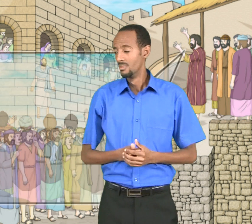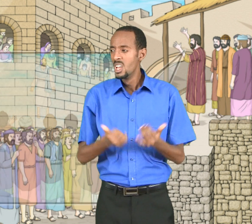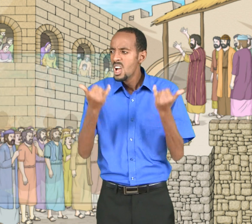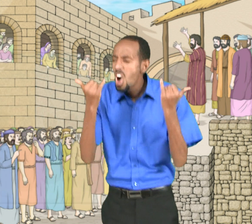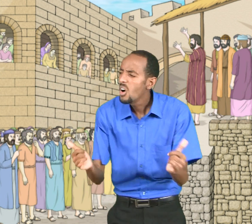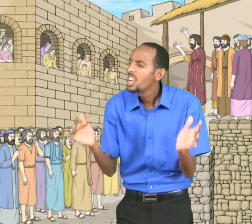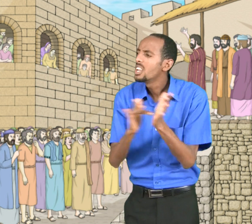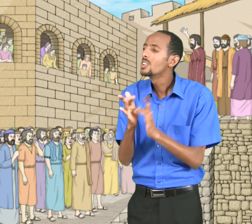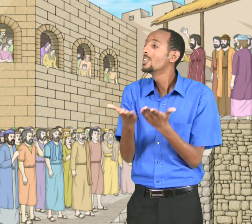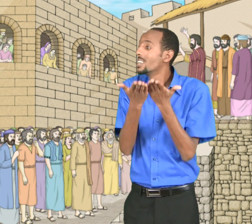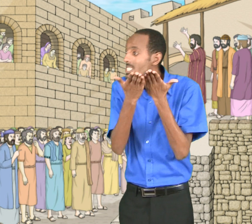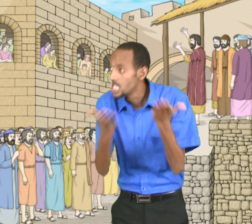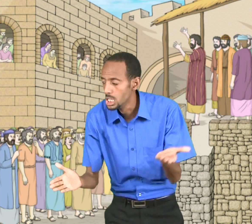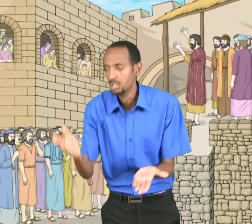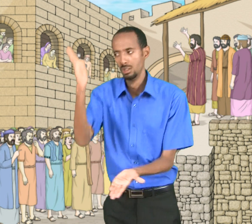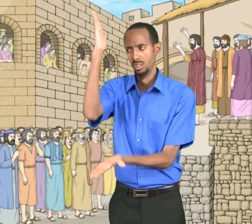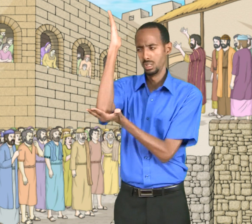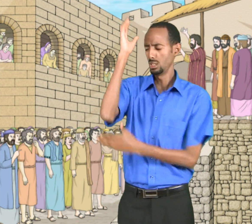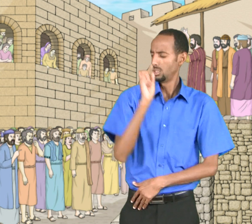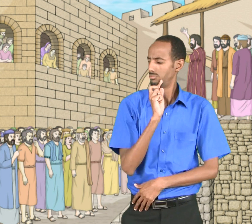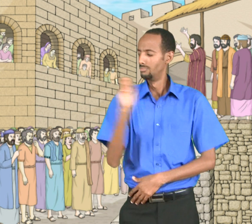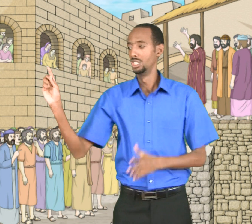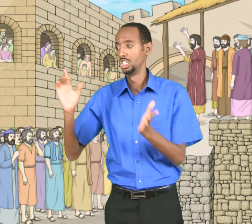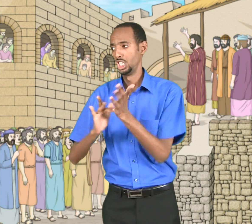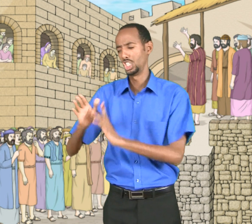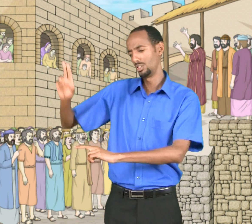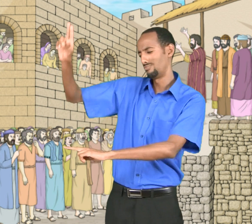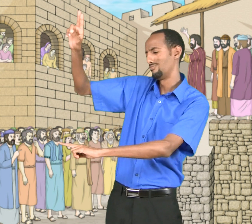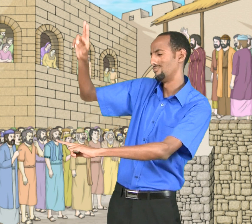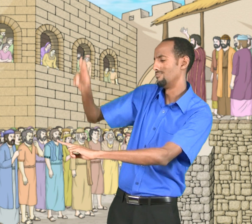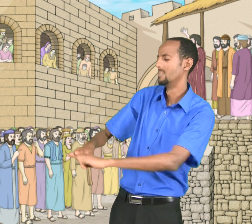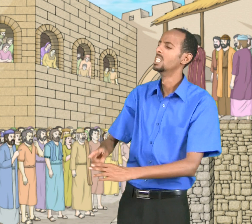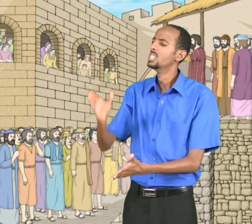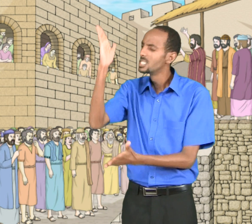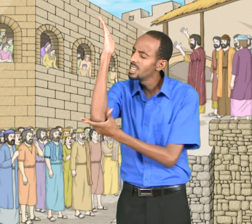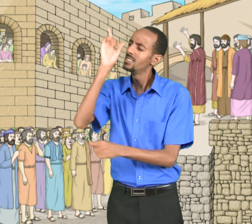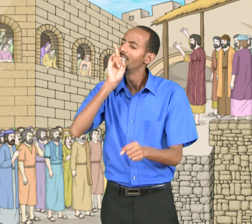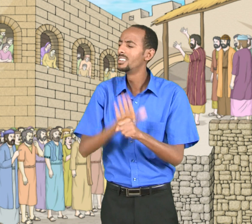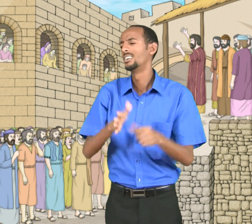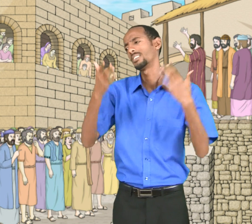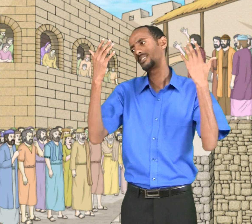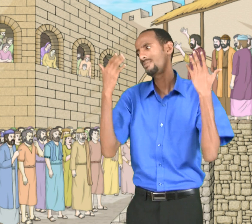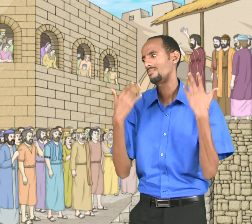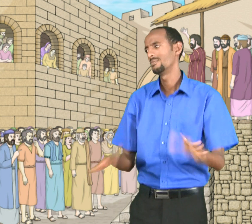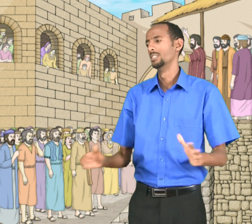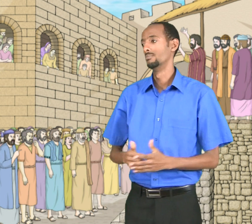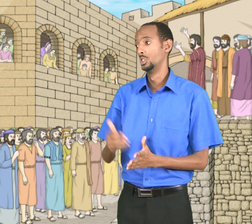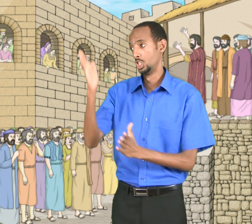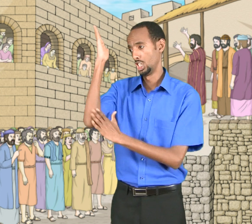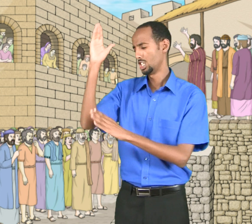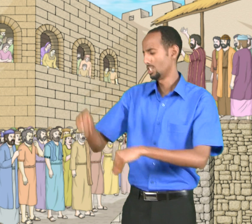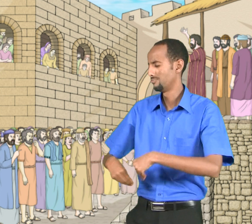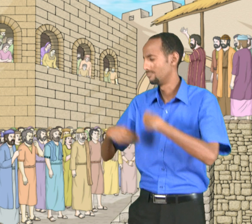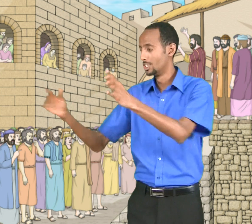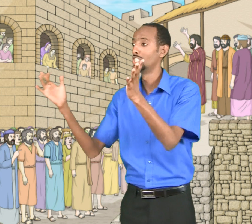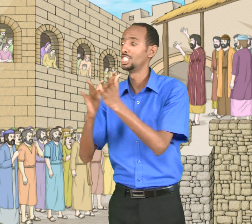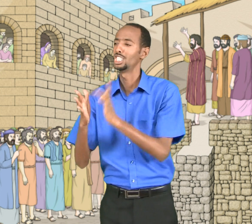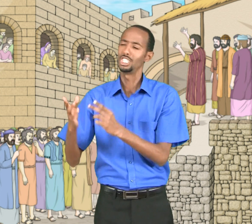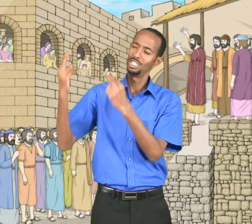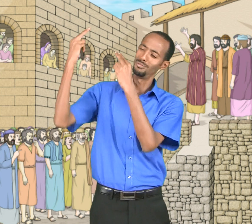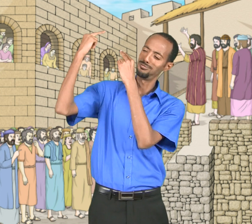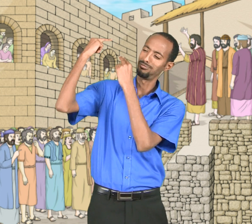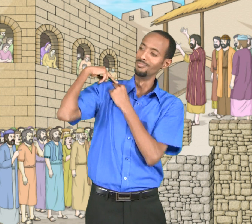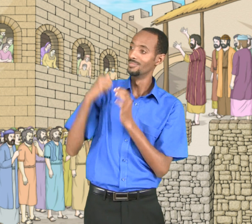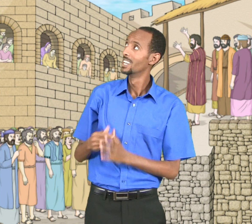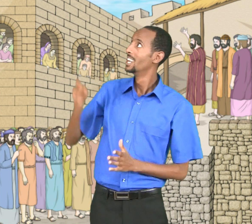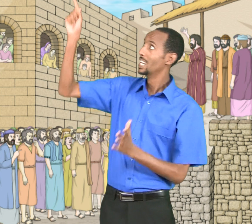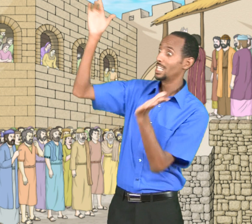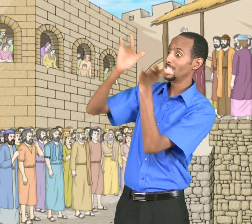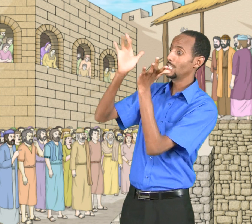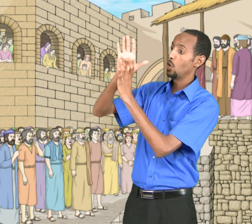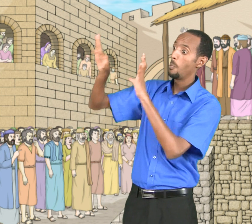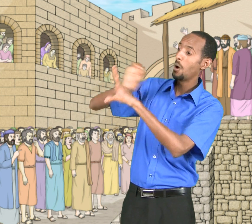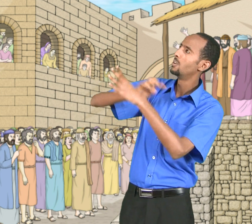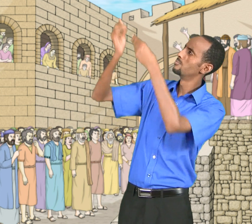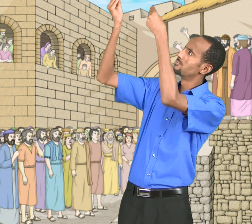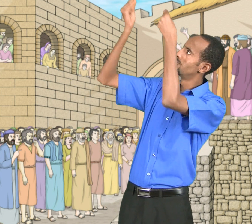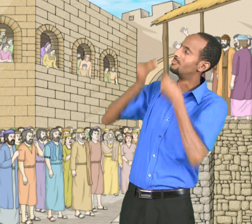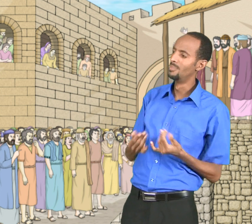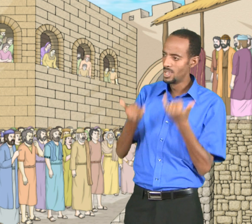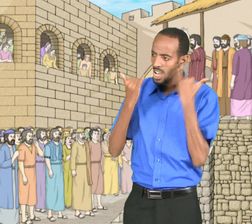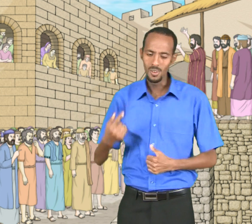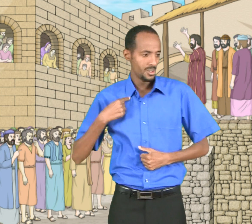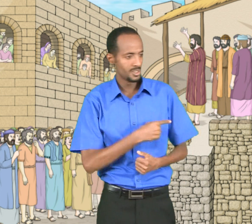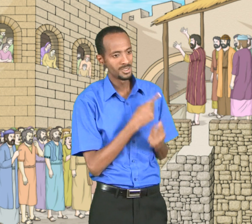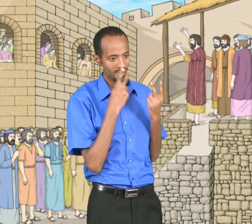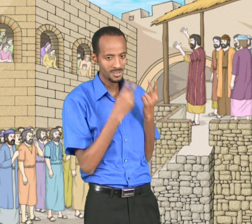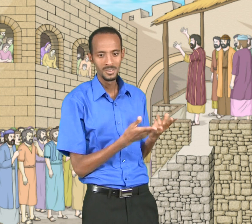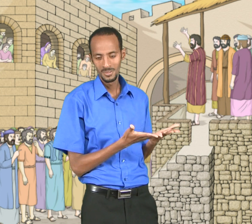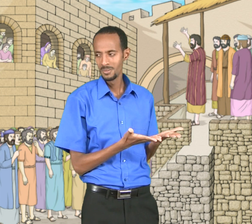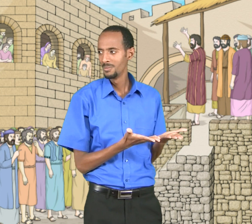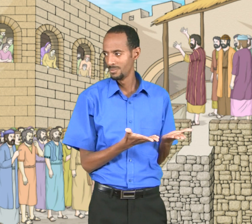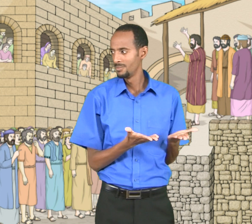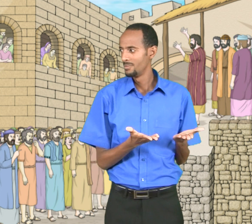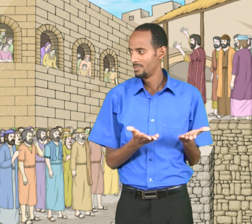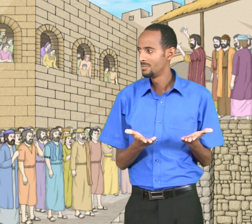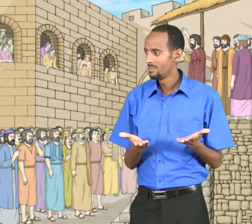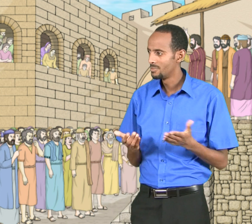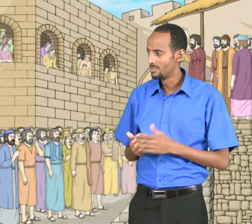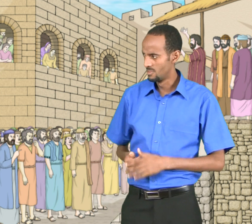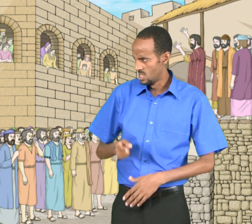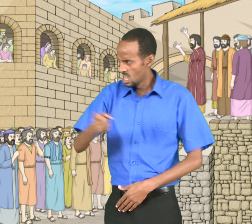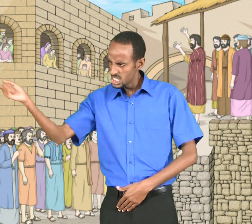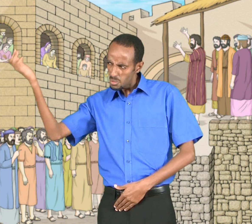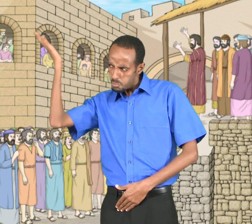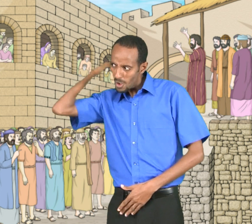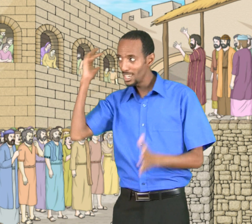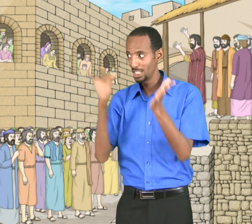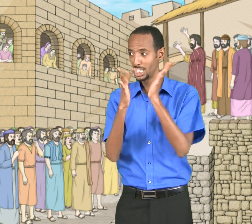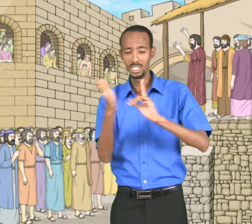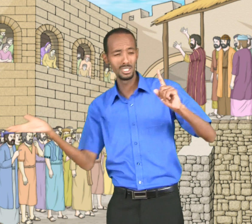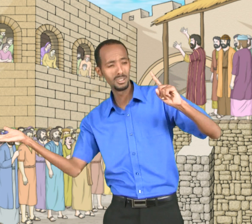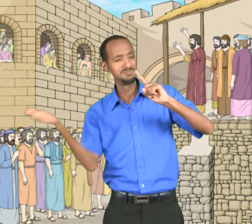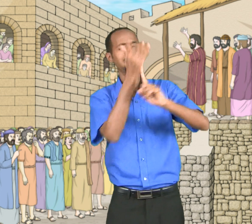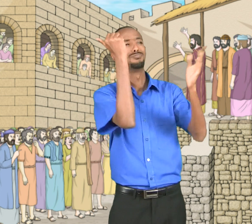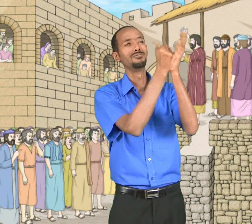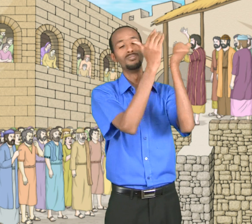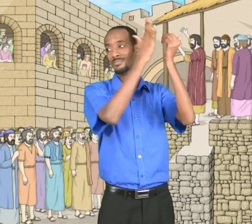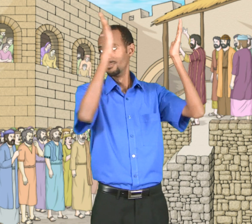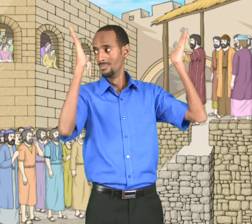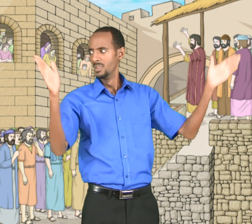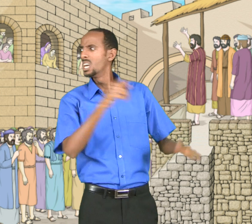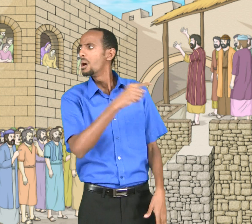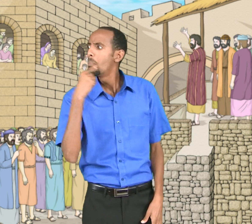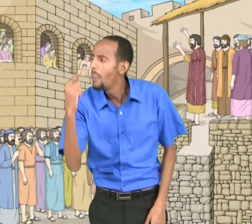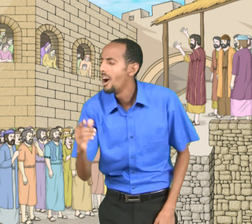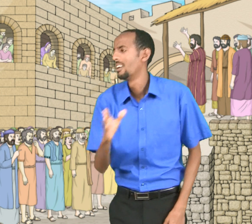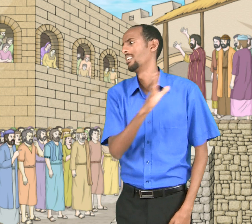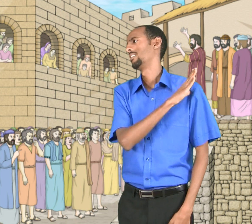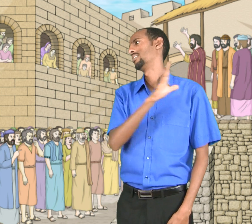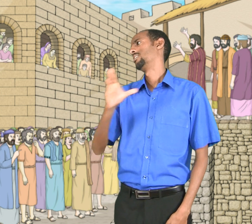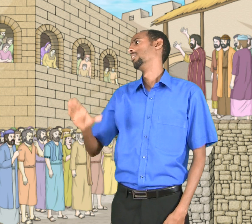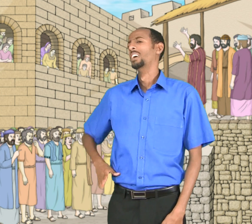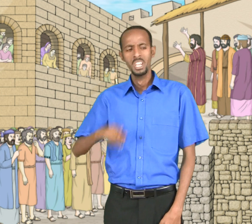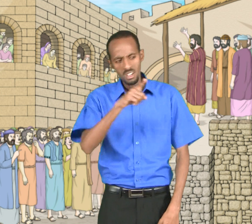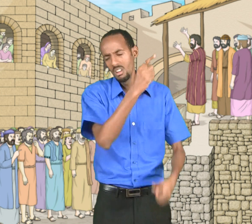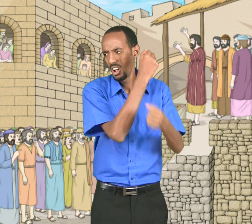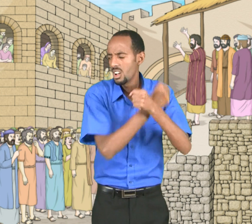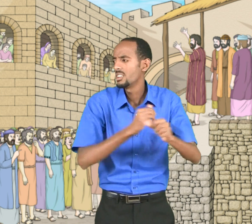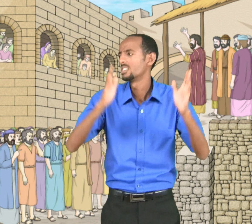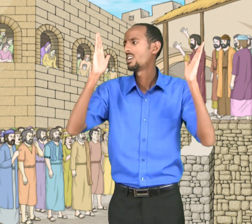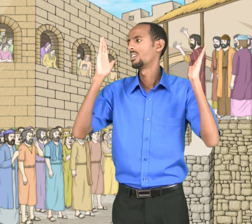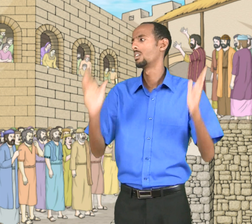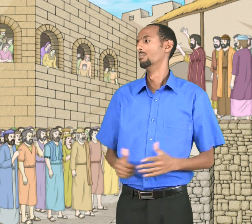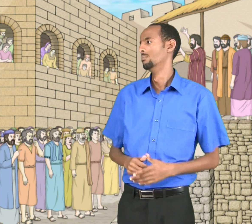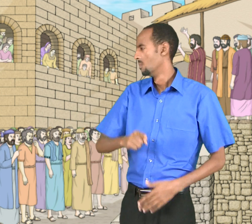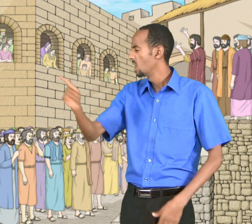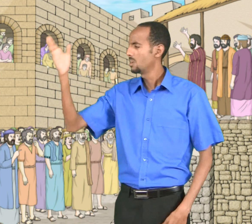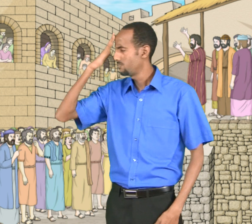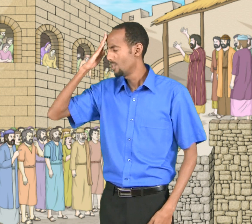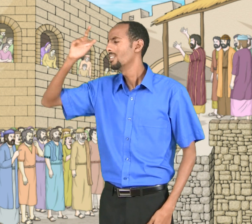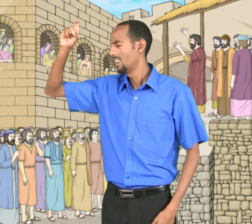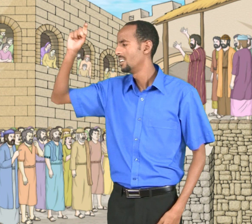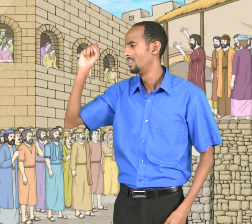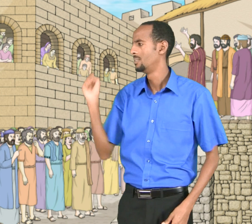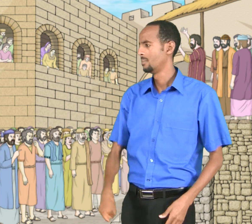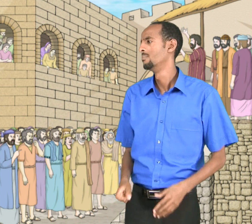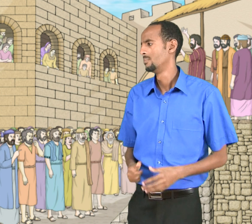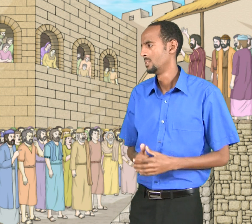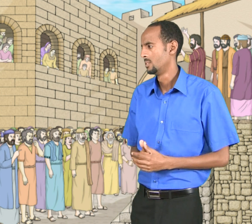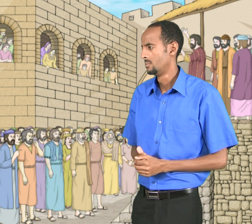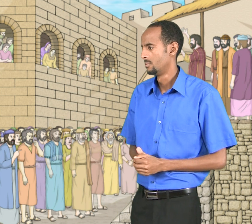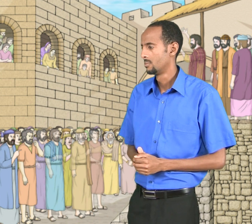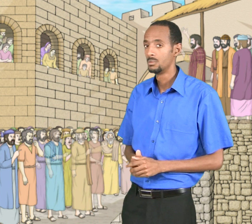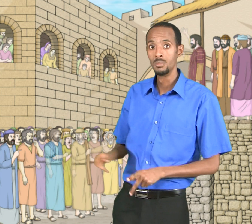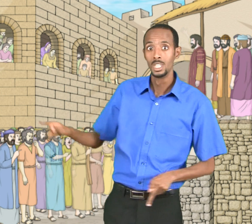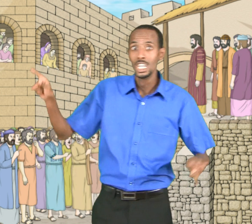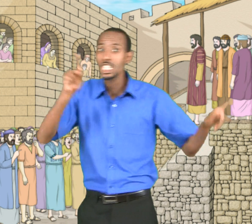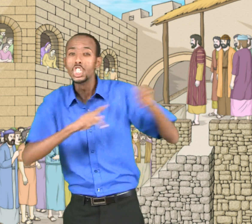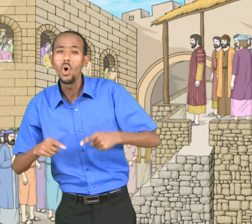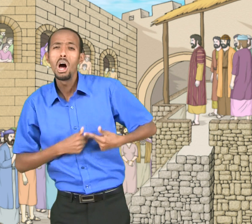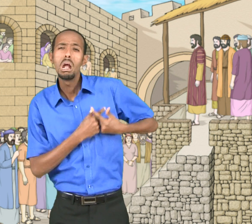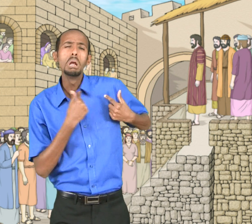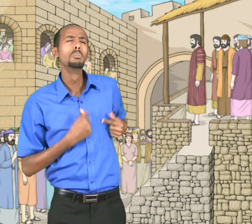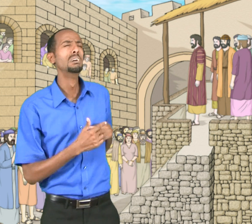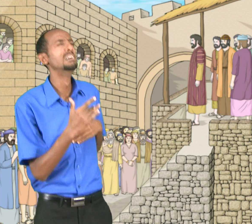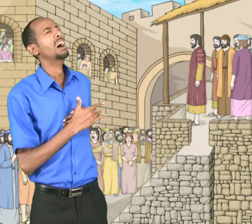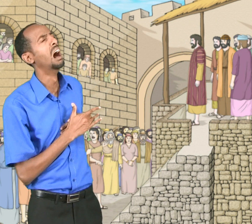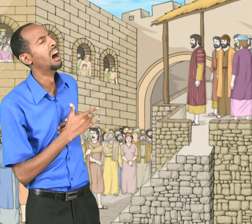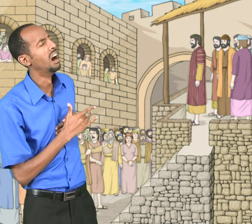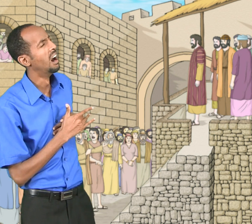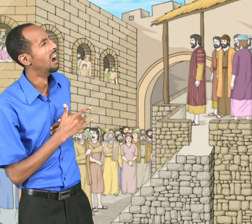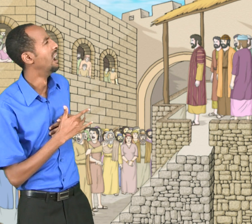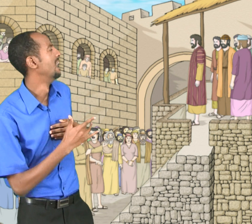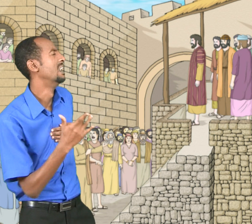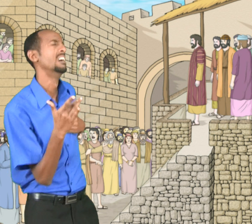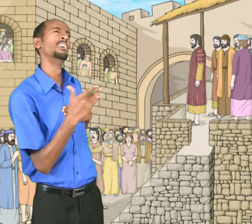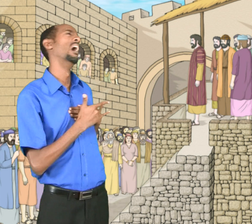For David did not ascend into heaven, but he himself says: ‘The Lord said to my Lord, “Sit at My right hand until I make Your enemies a footstool for Your feet.”’ Therefore let all Israel know with certainty that God has made this Jesus, whom you crucified, both Lord and Christ!”